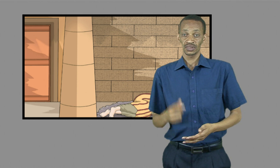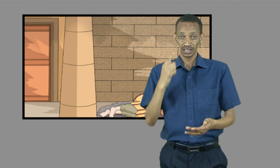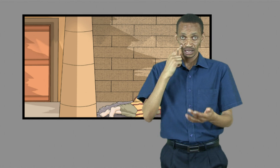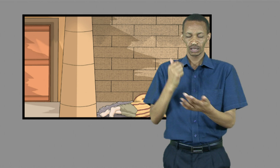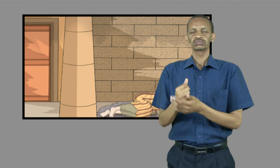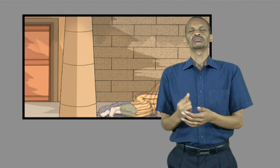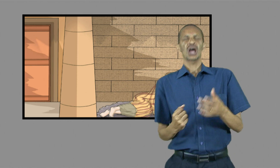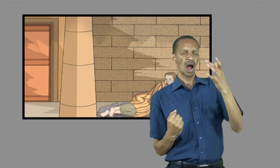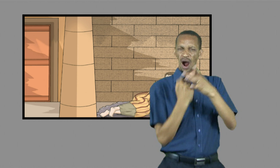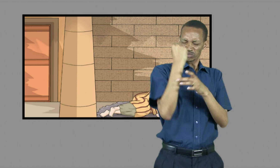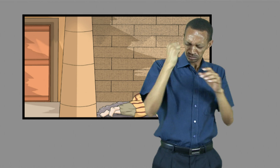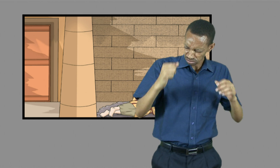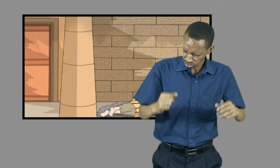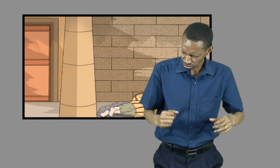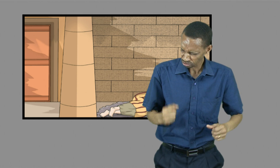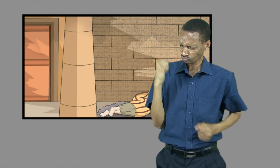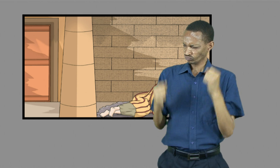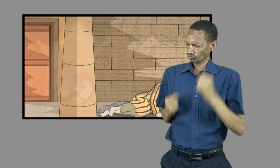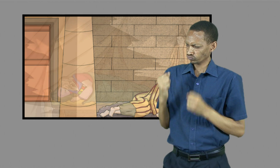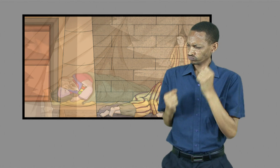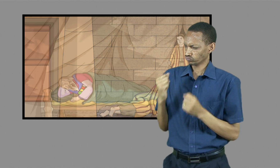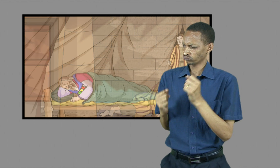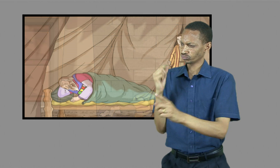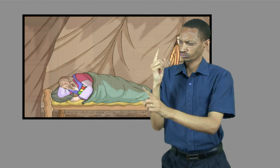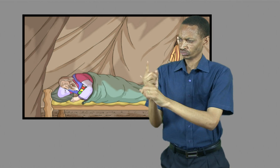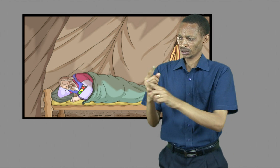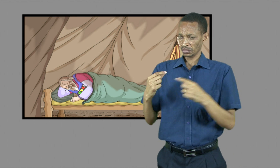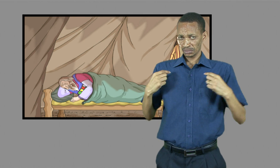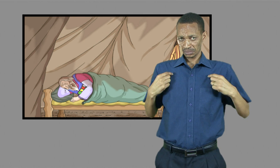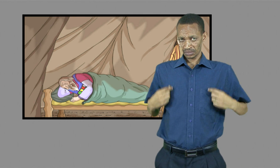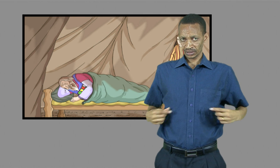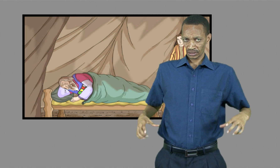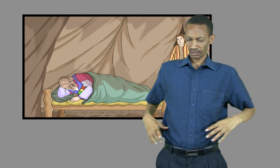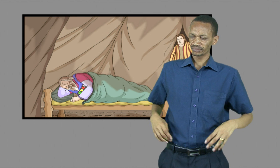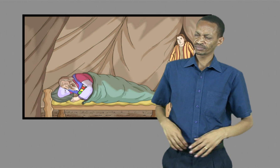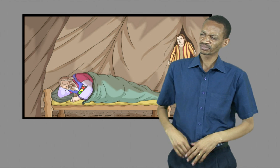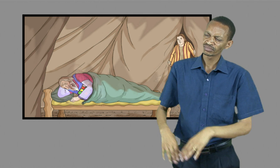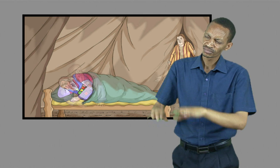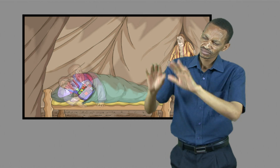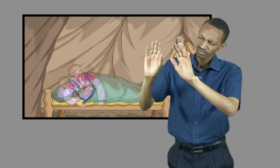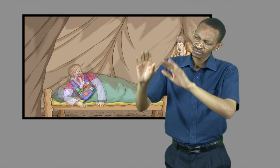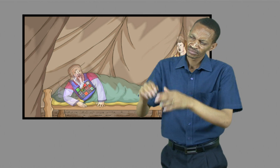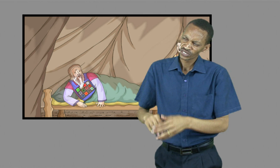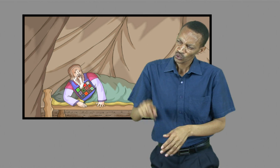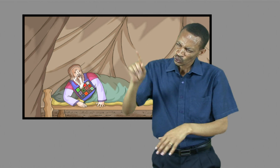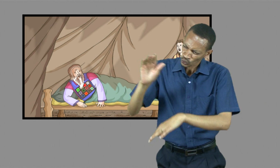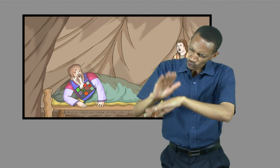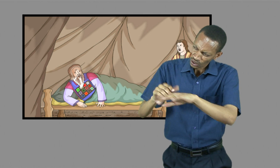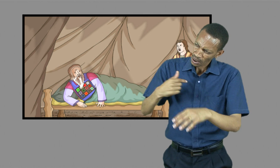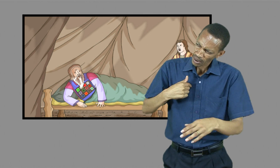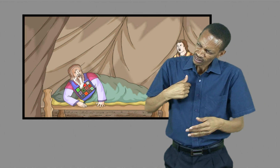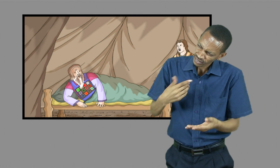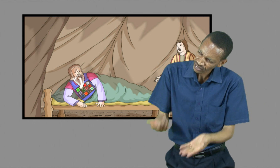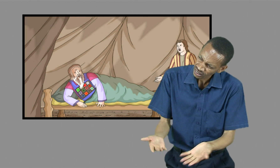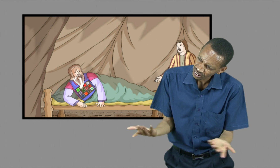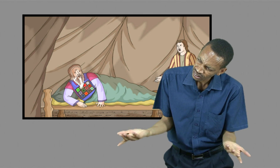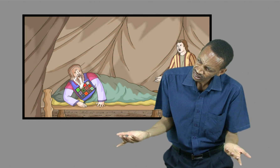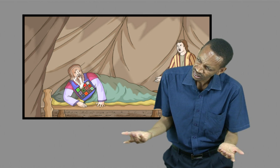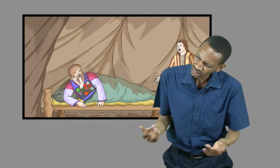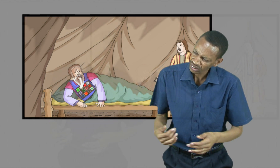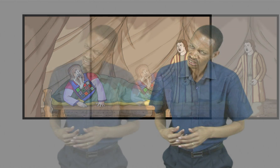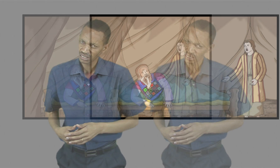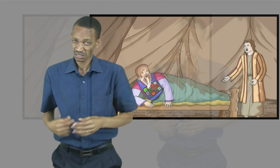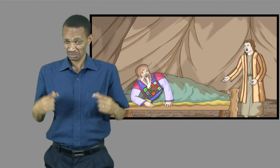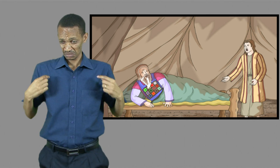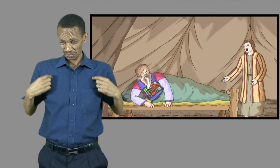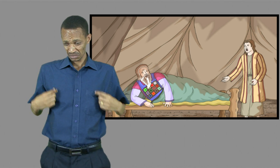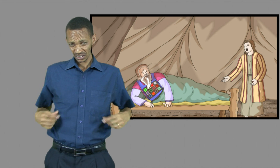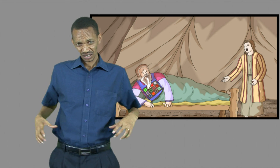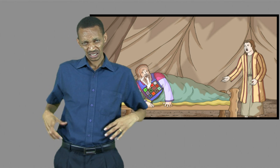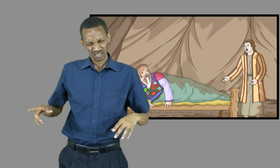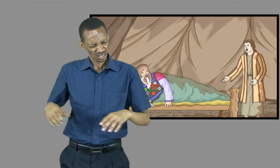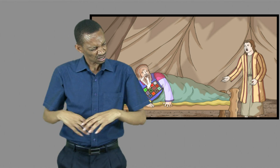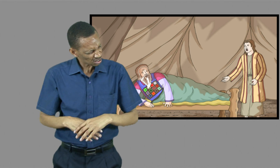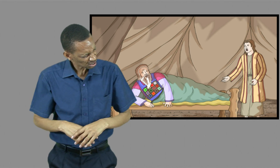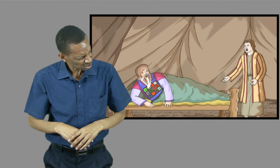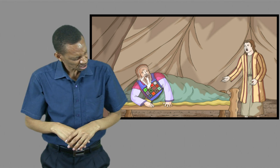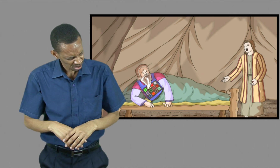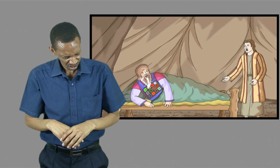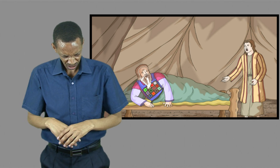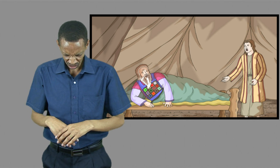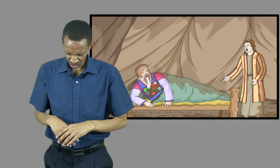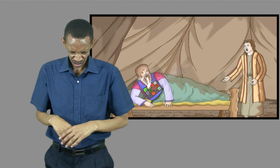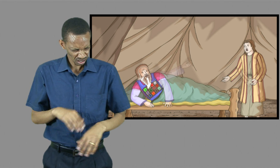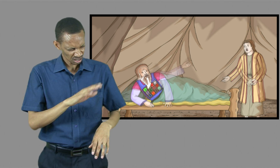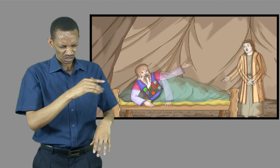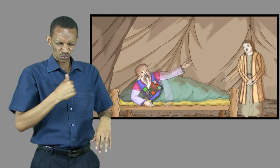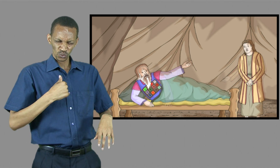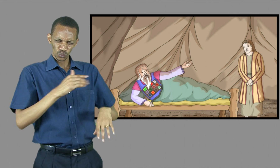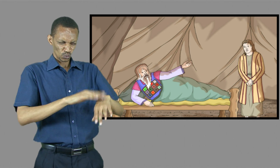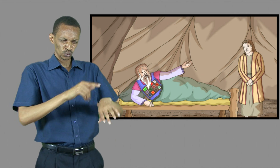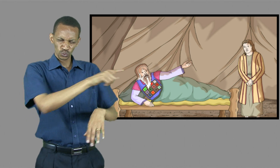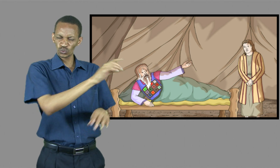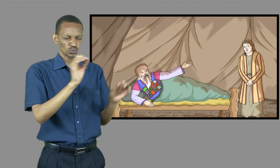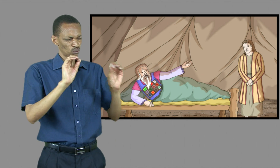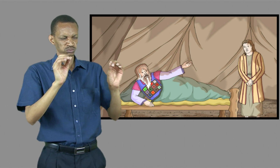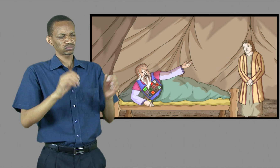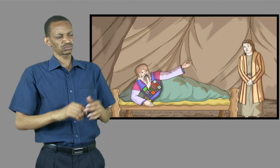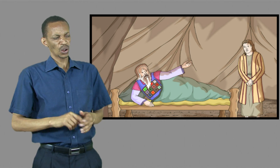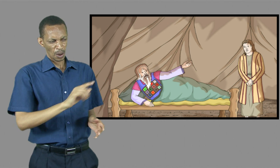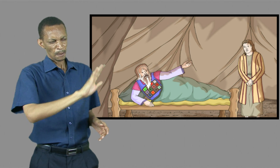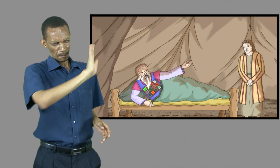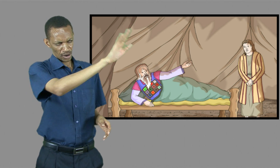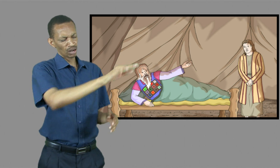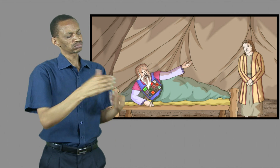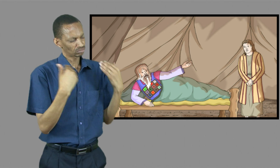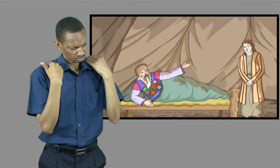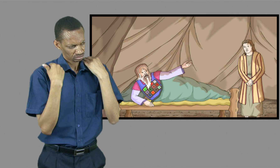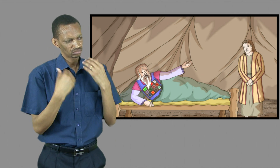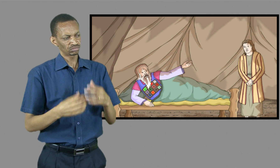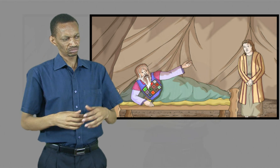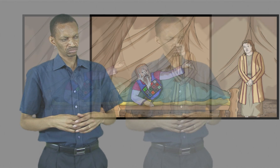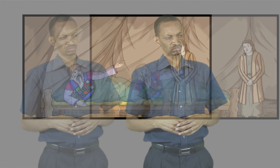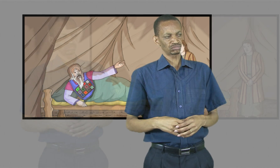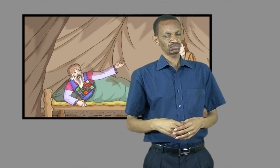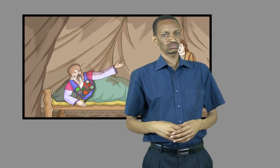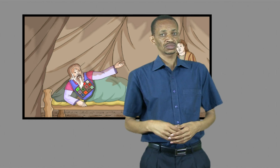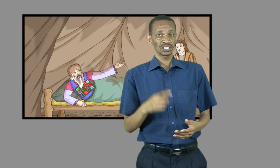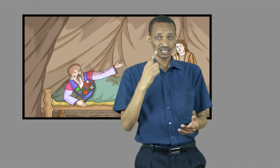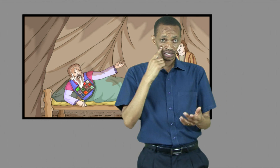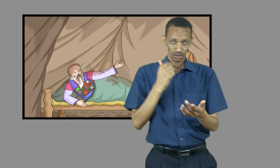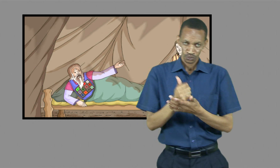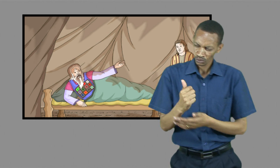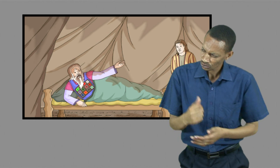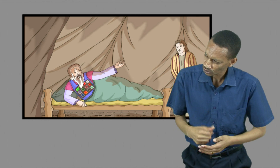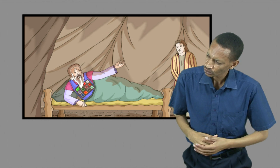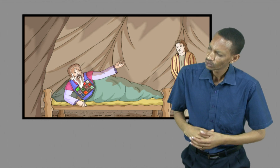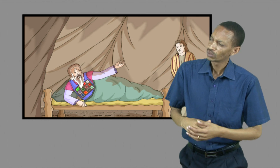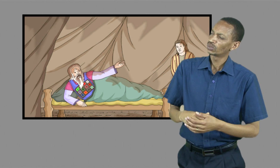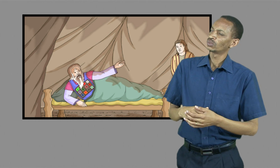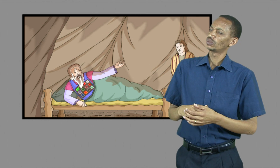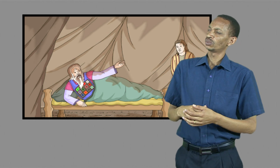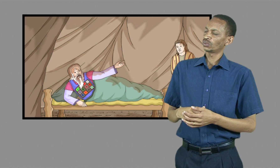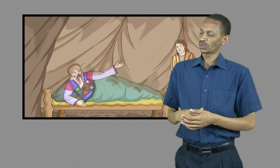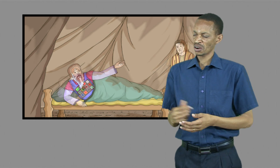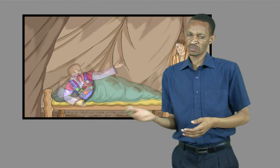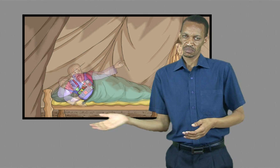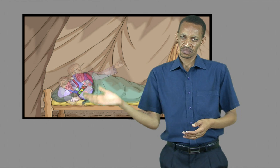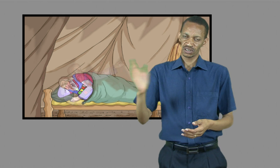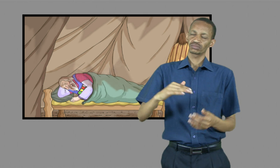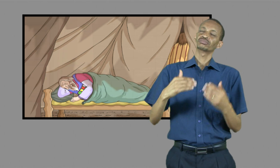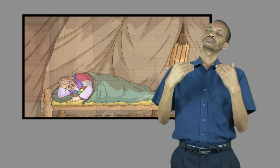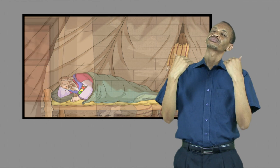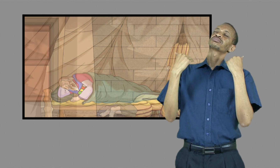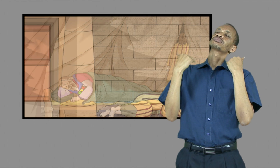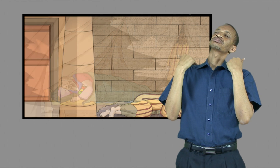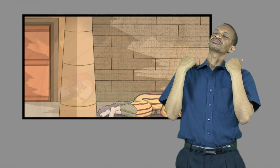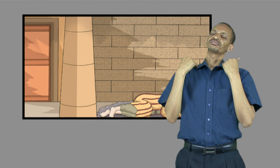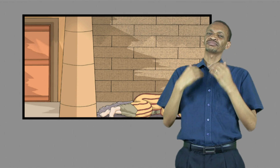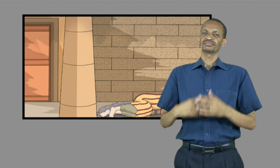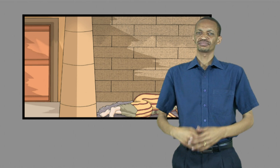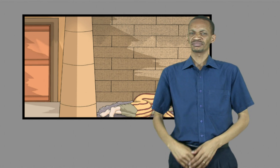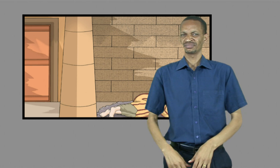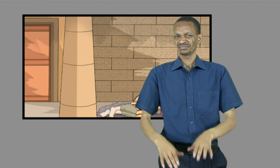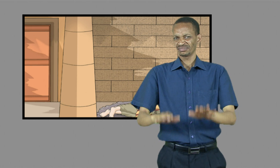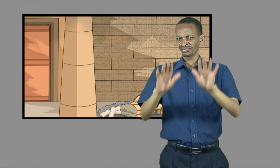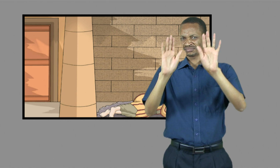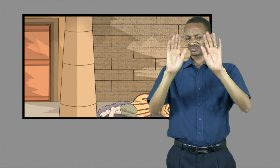So Samuel got up, went to Eli, and said, “Here I am, for you have called me.” “My son, I did not call,” Eli replied.